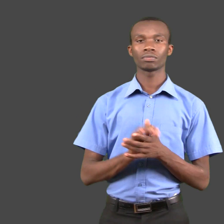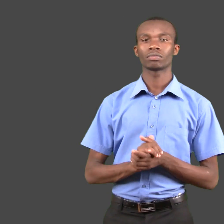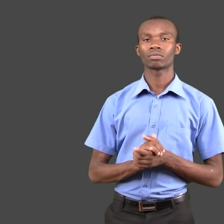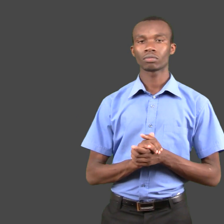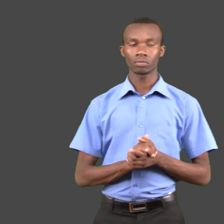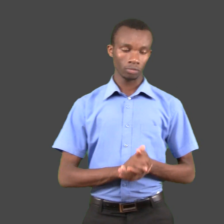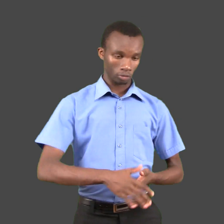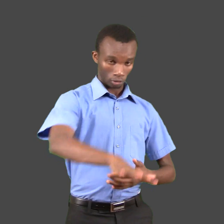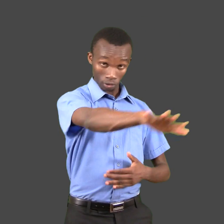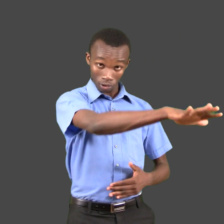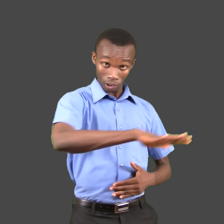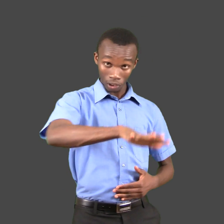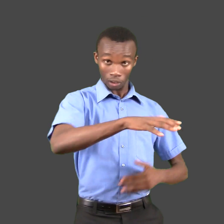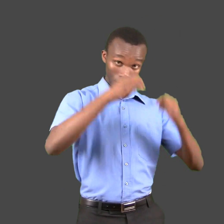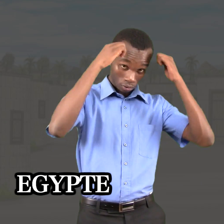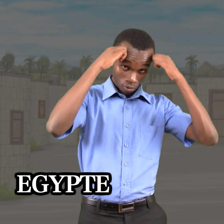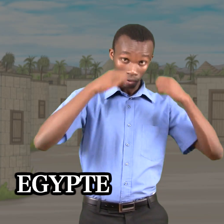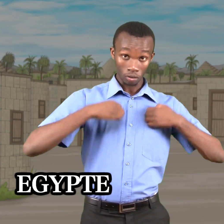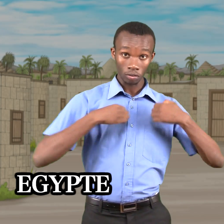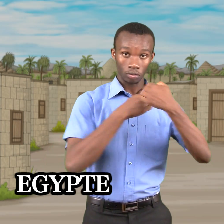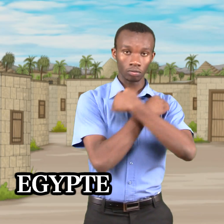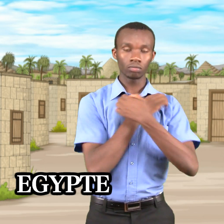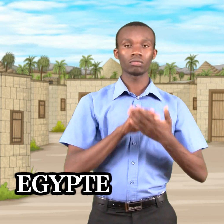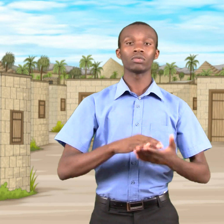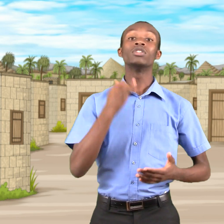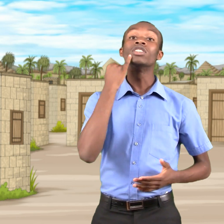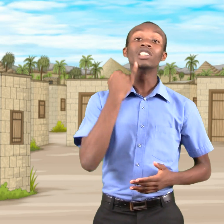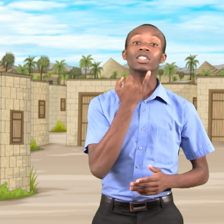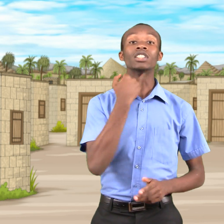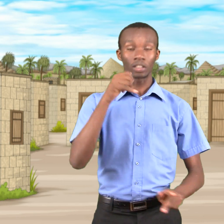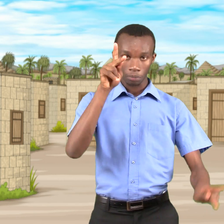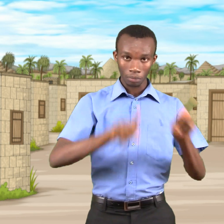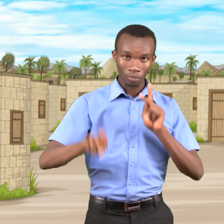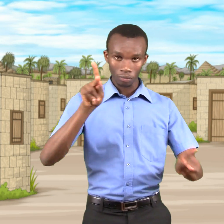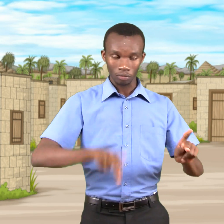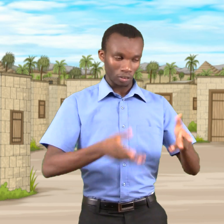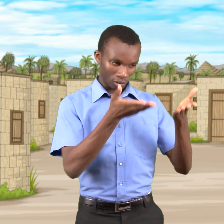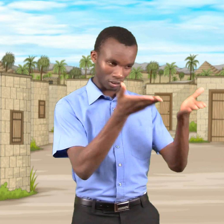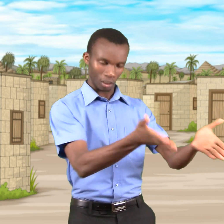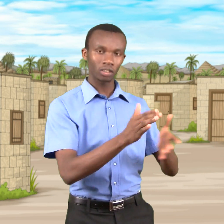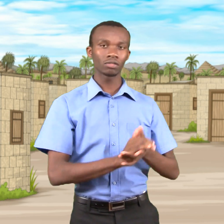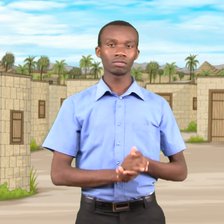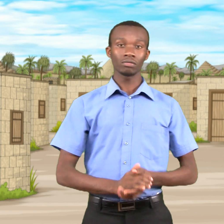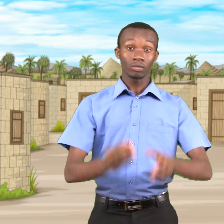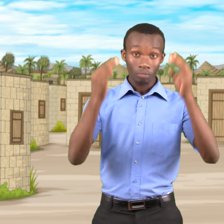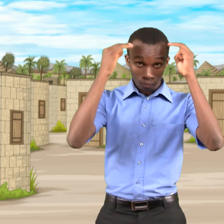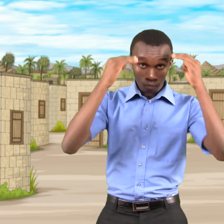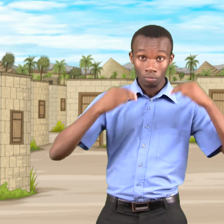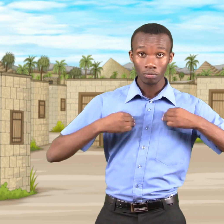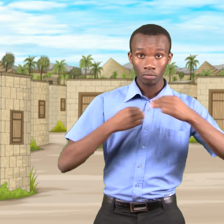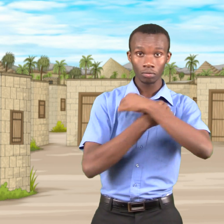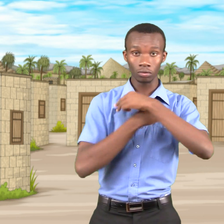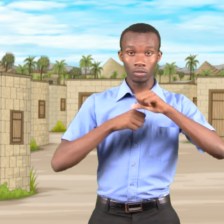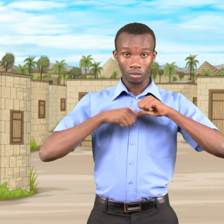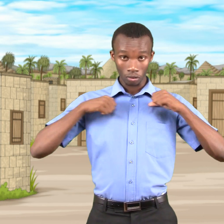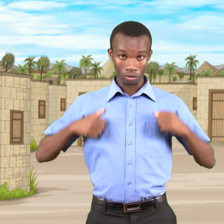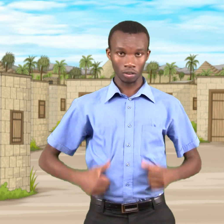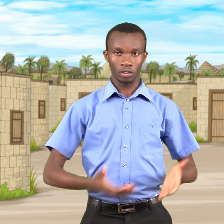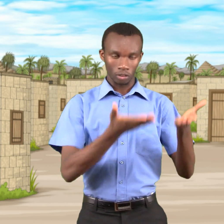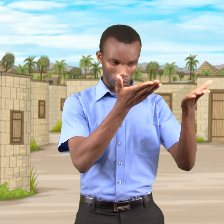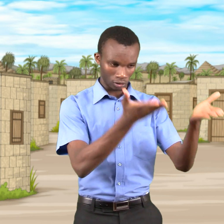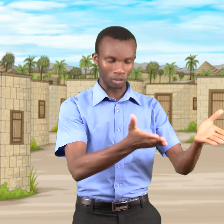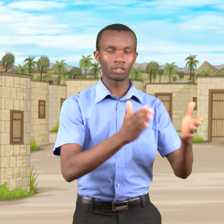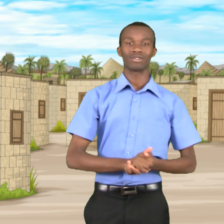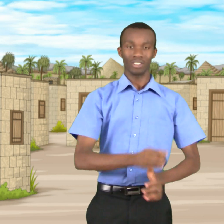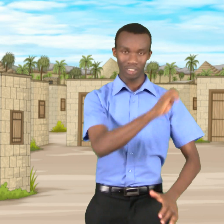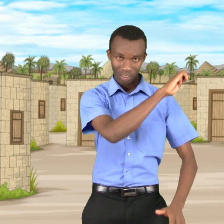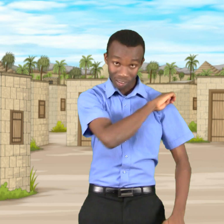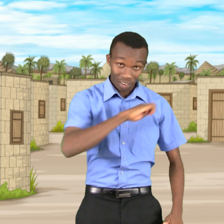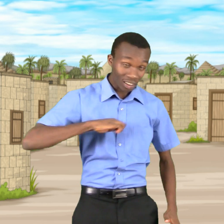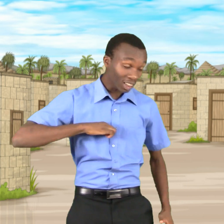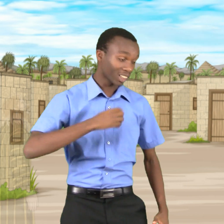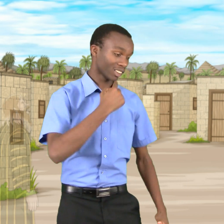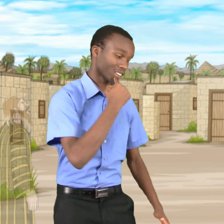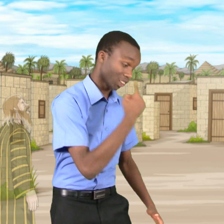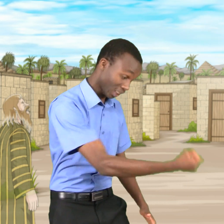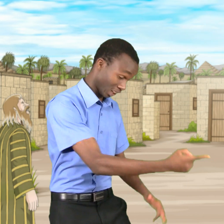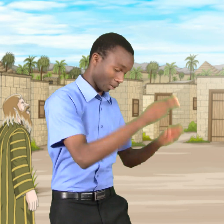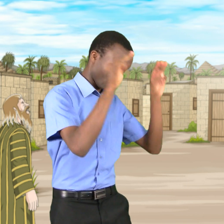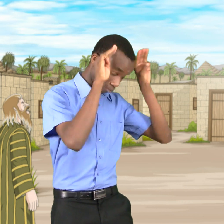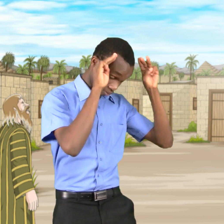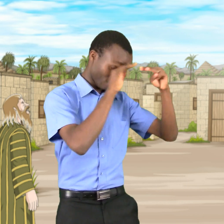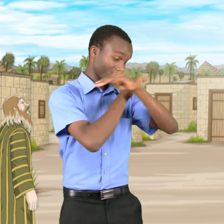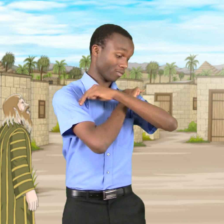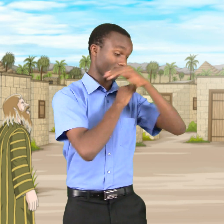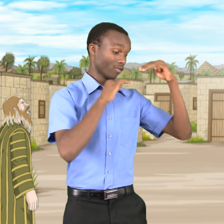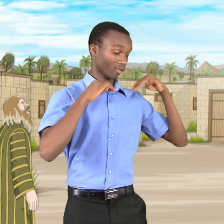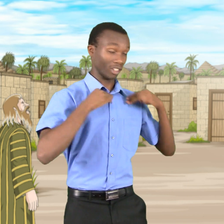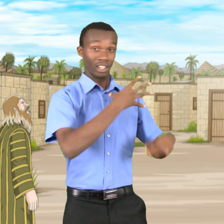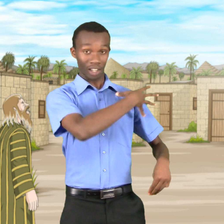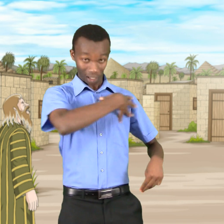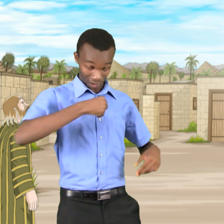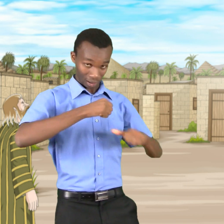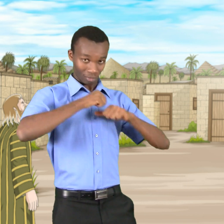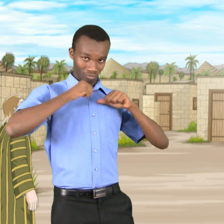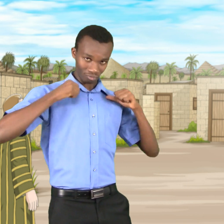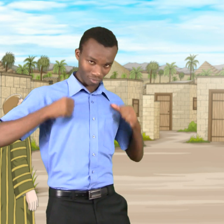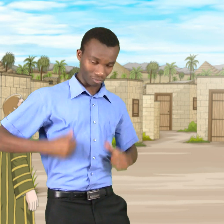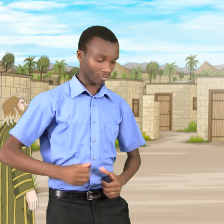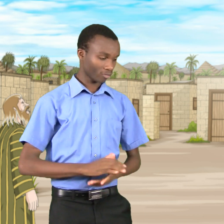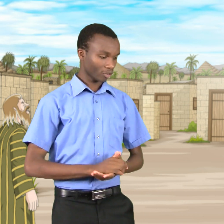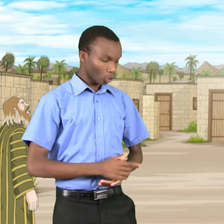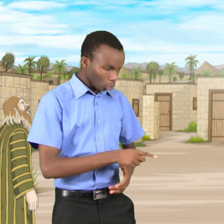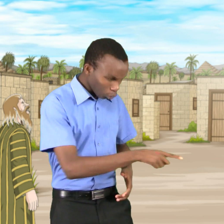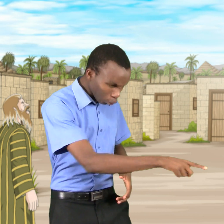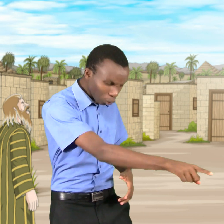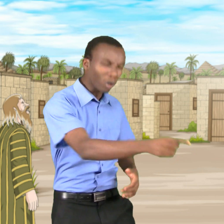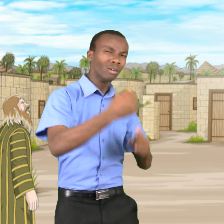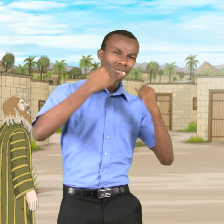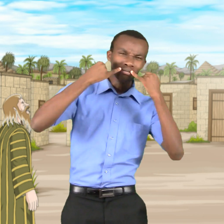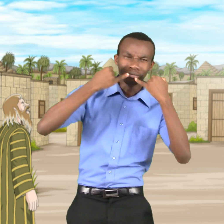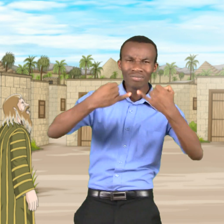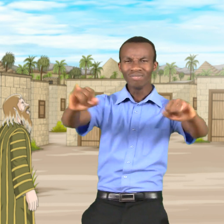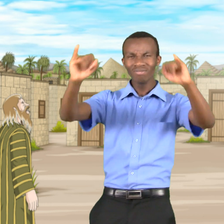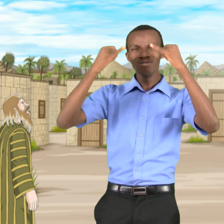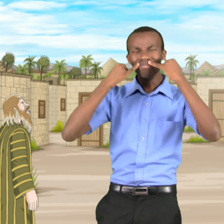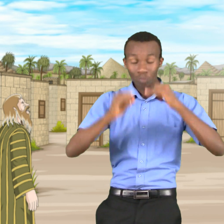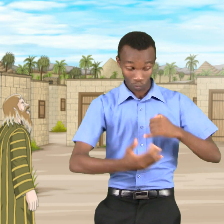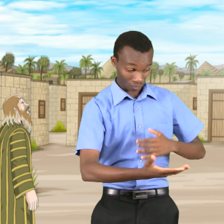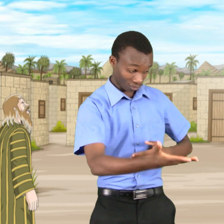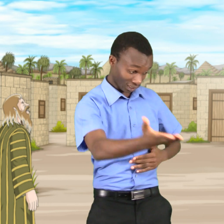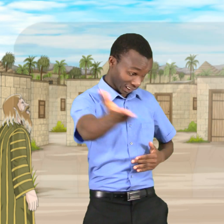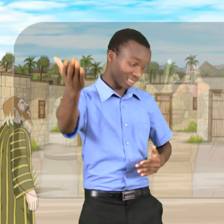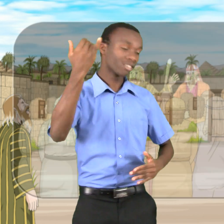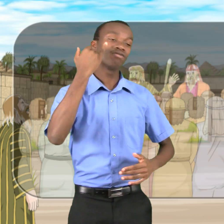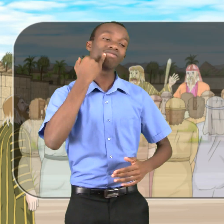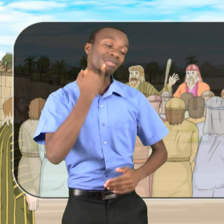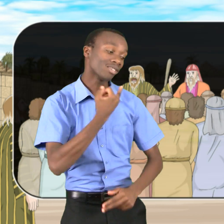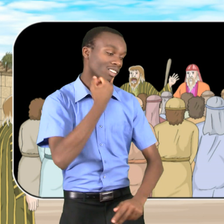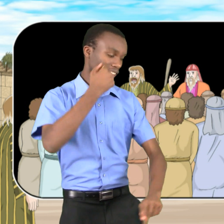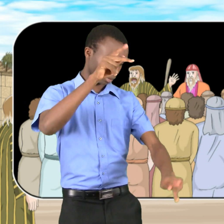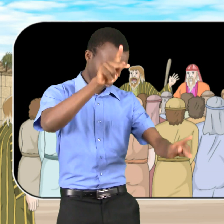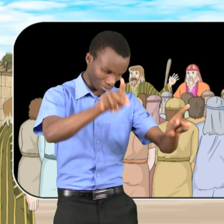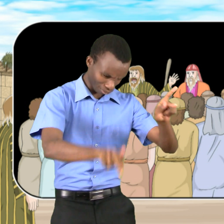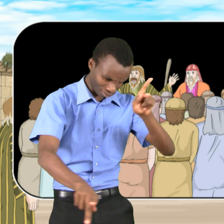Now the LORD said to Moses and Aaron in the land of Egypt, “This month is the beginning of months for you; it shall be the first month of your year.